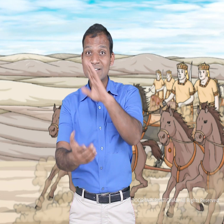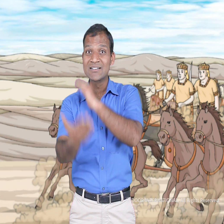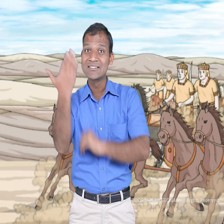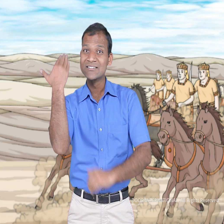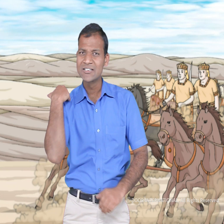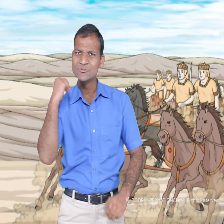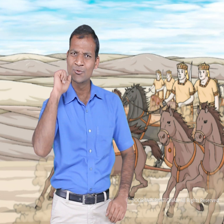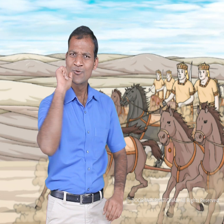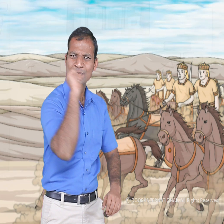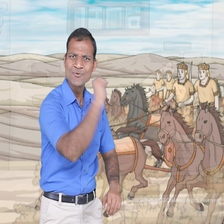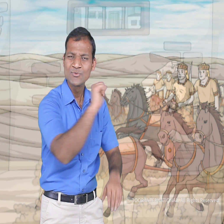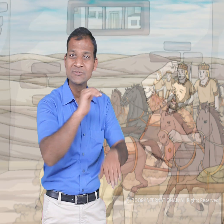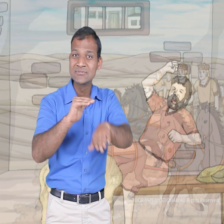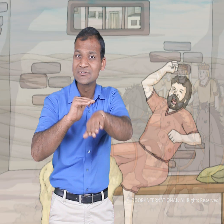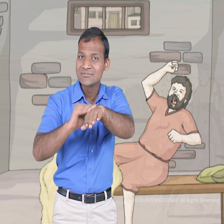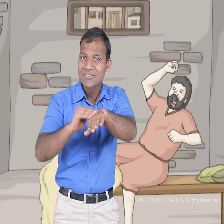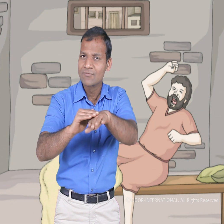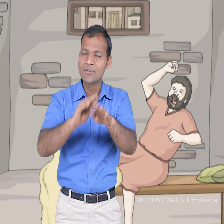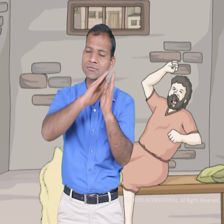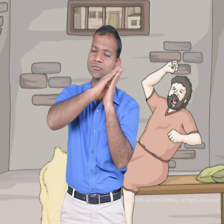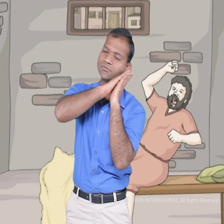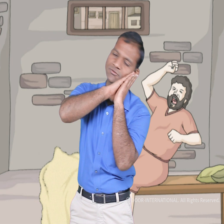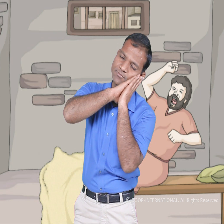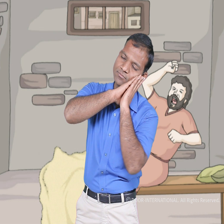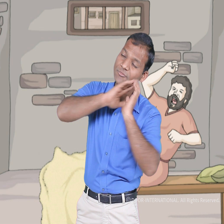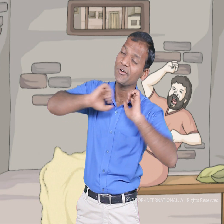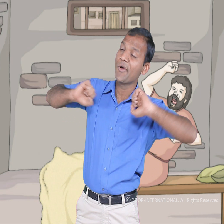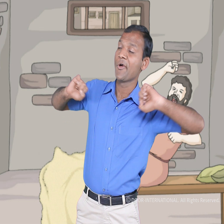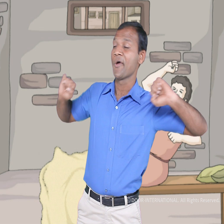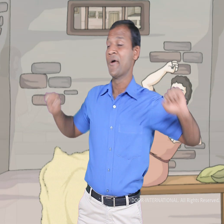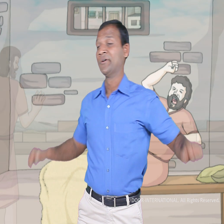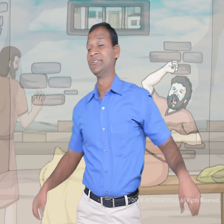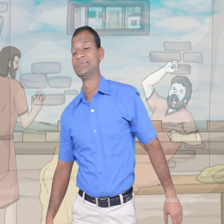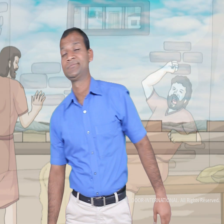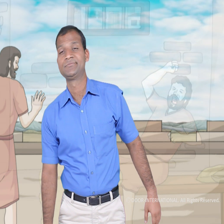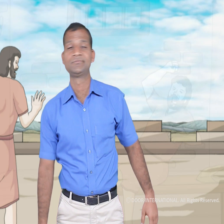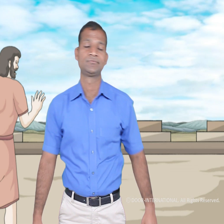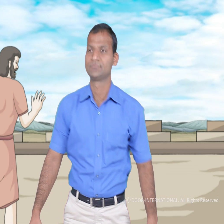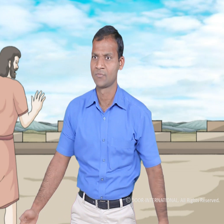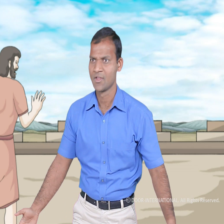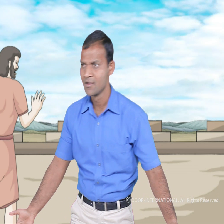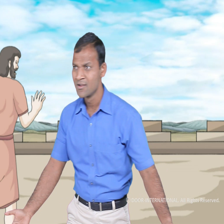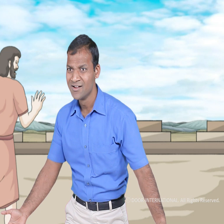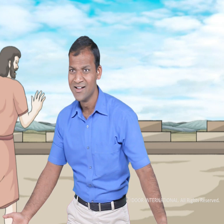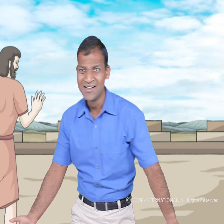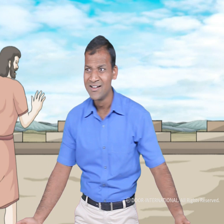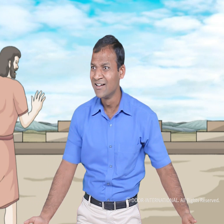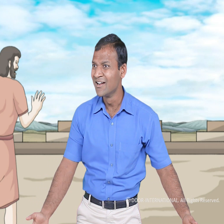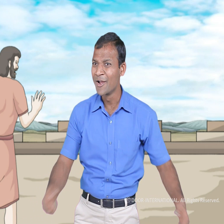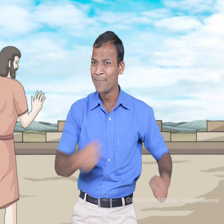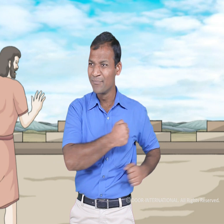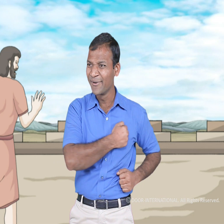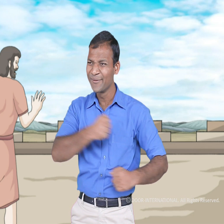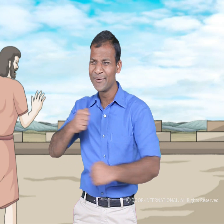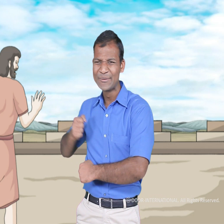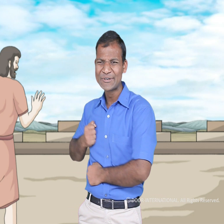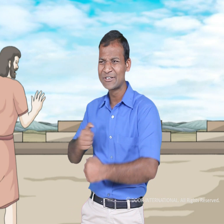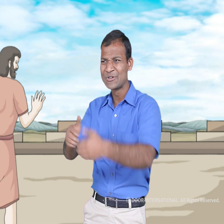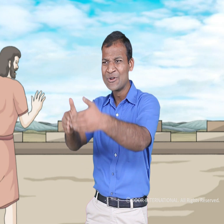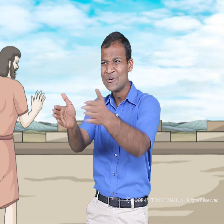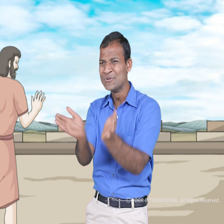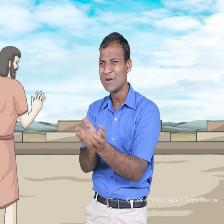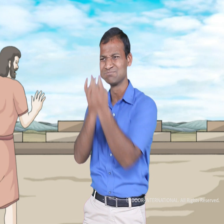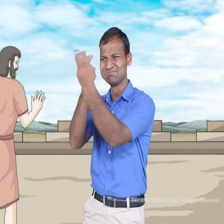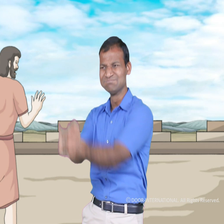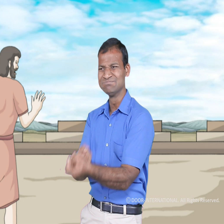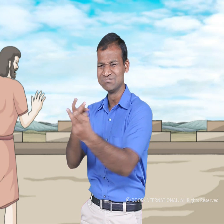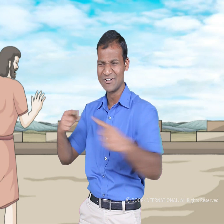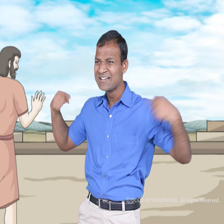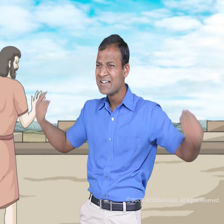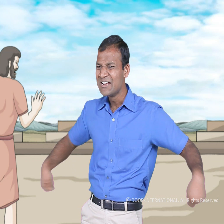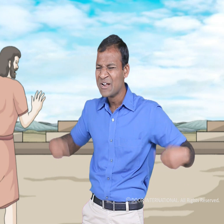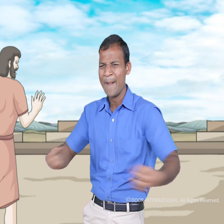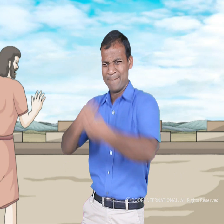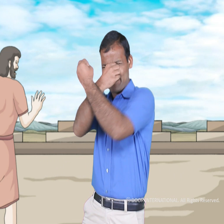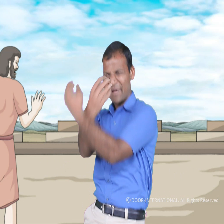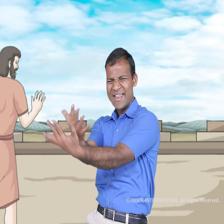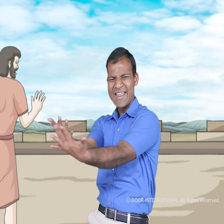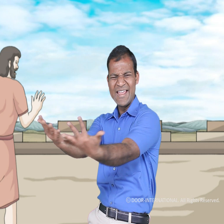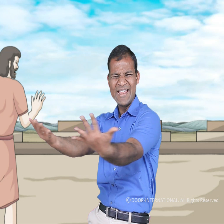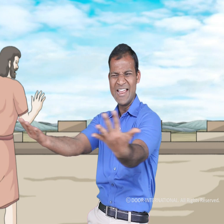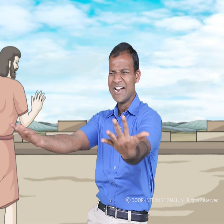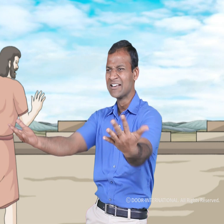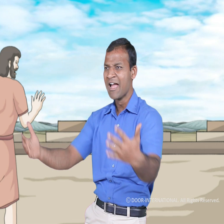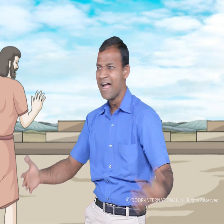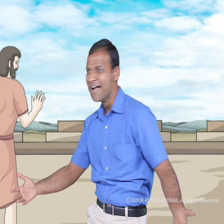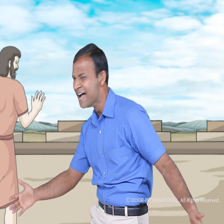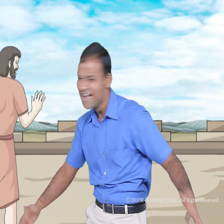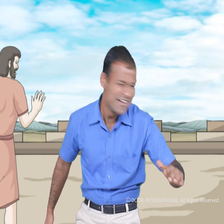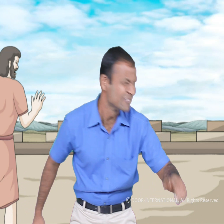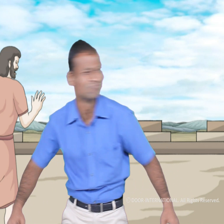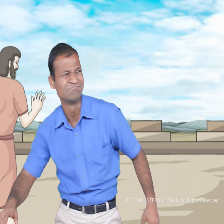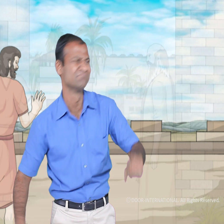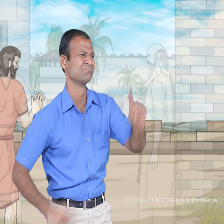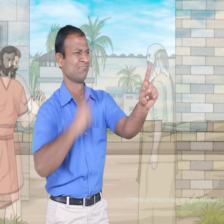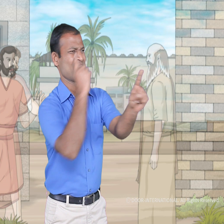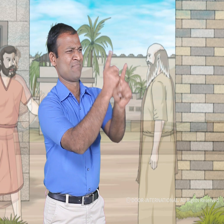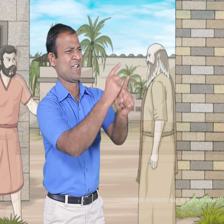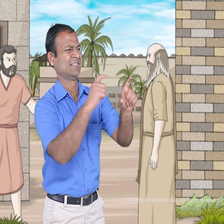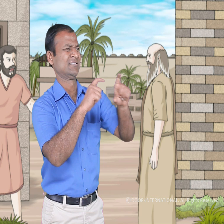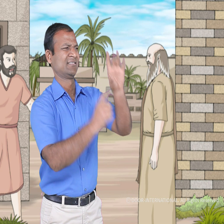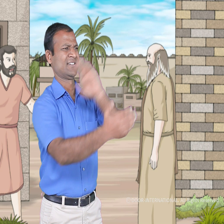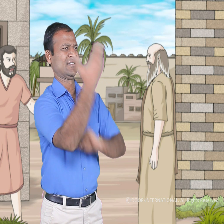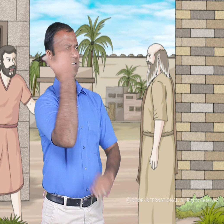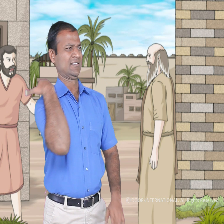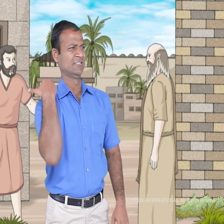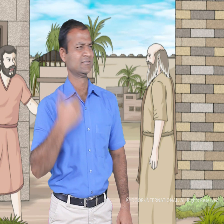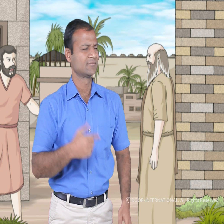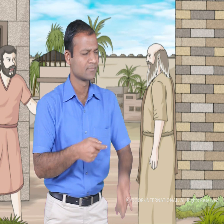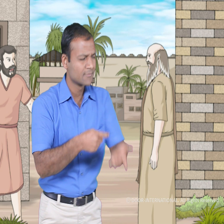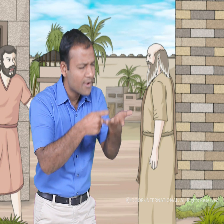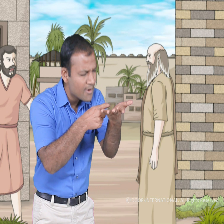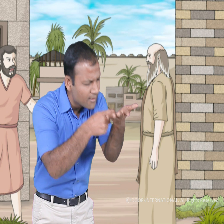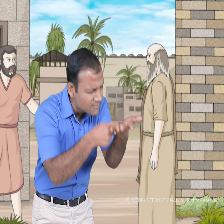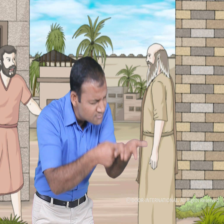When the servant of the man of God got up and went out early in the morning, an army with horses and chariots had surrounded the city.